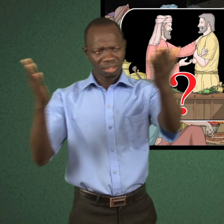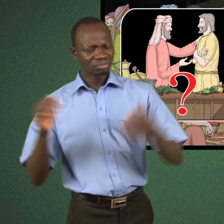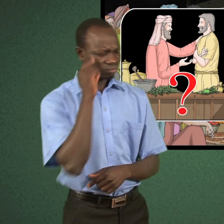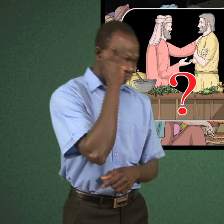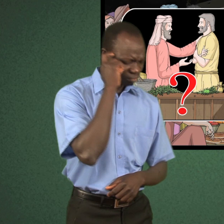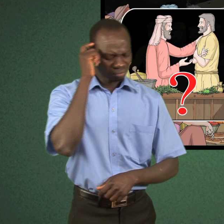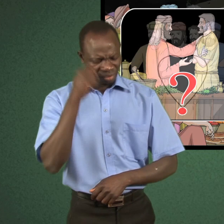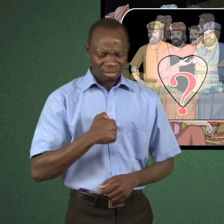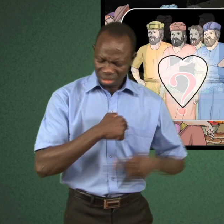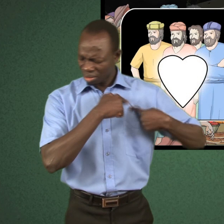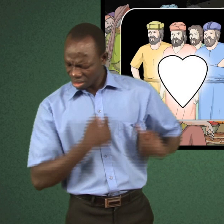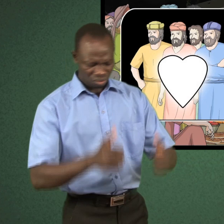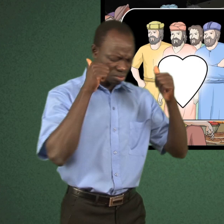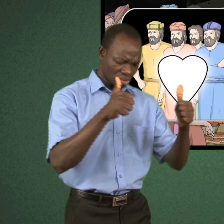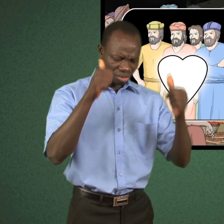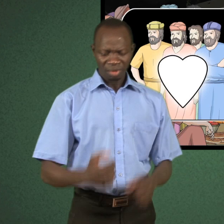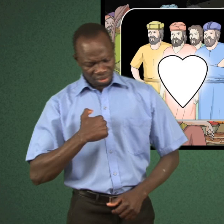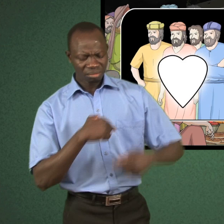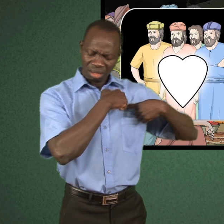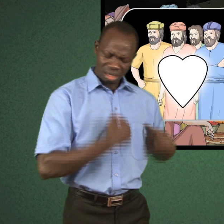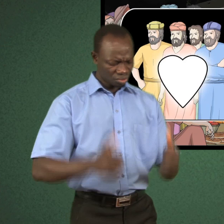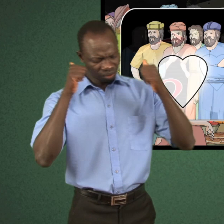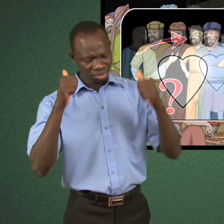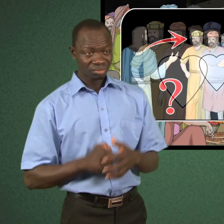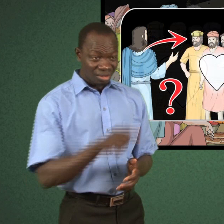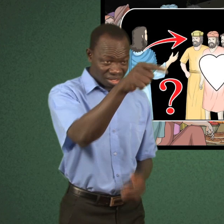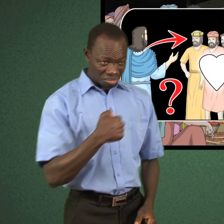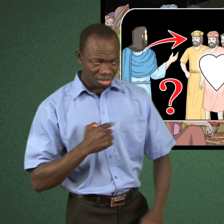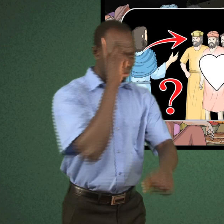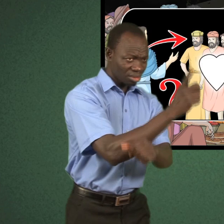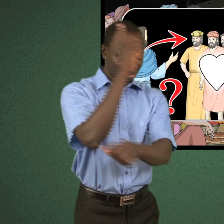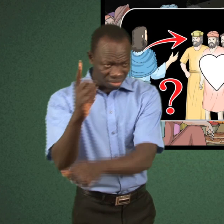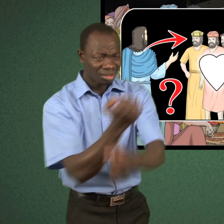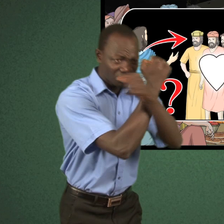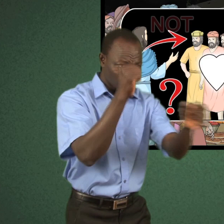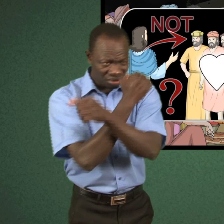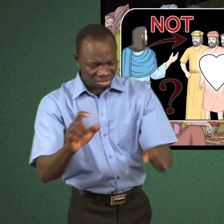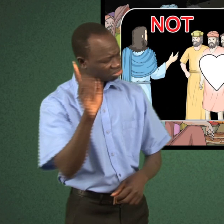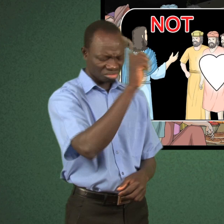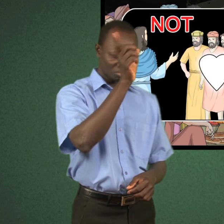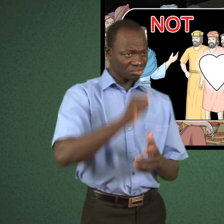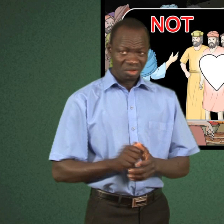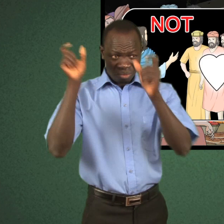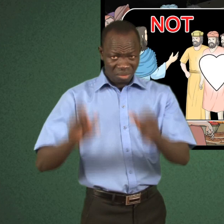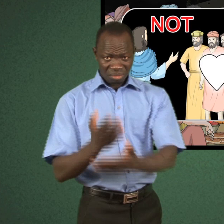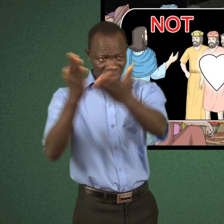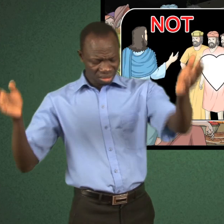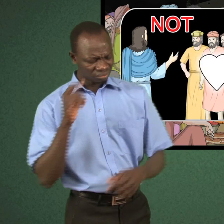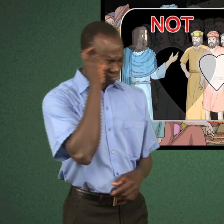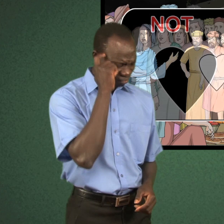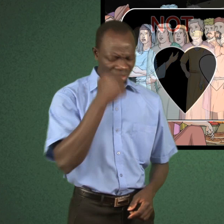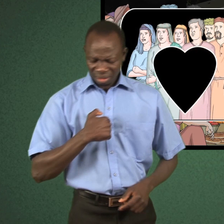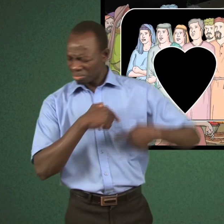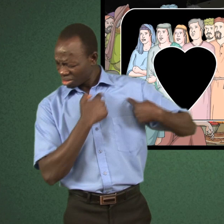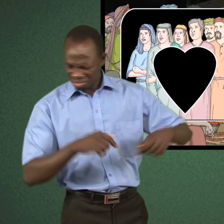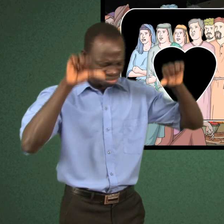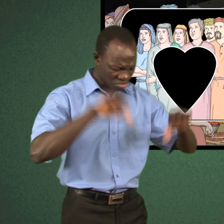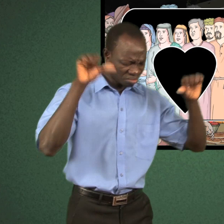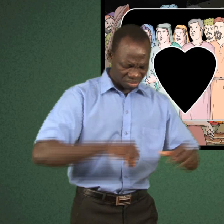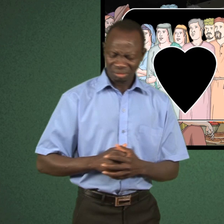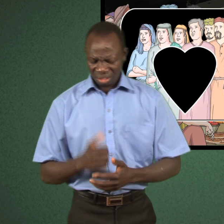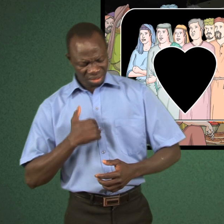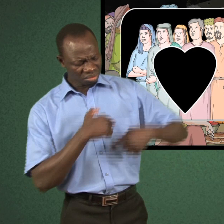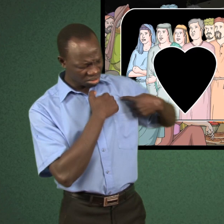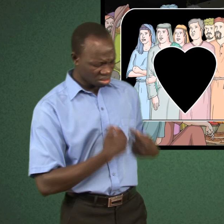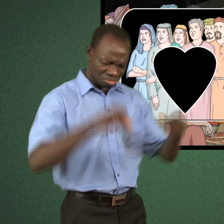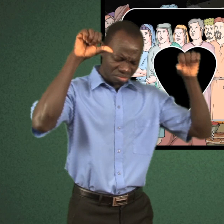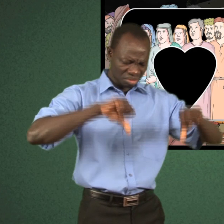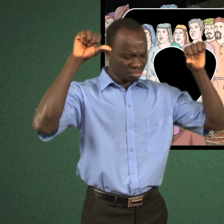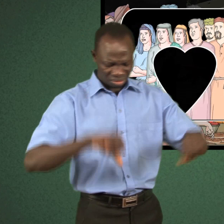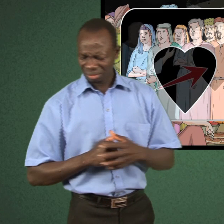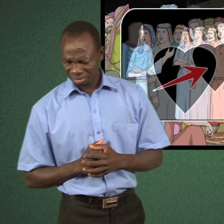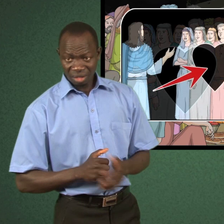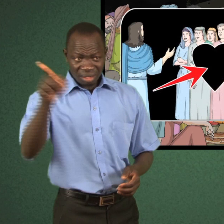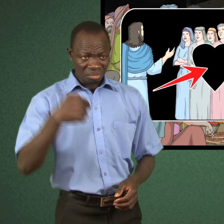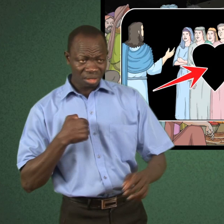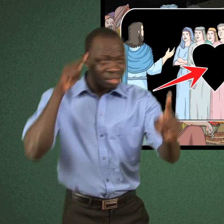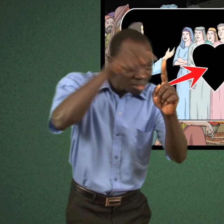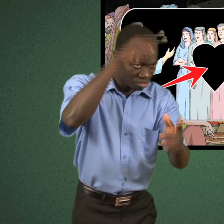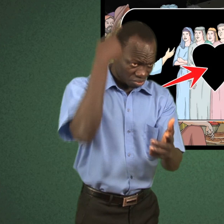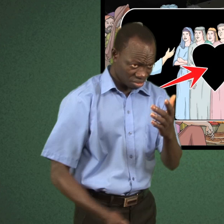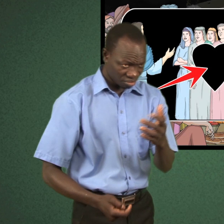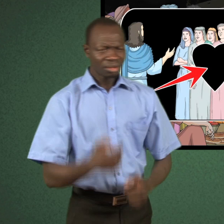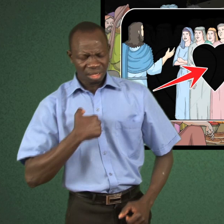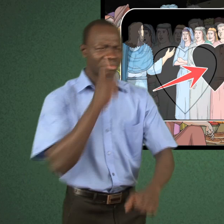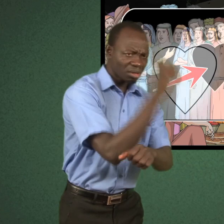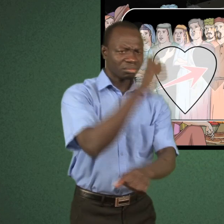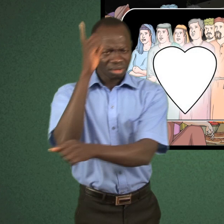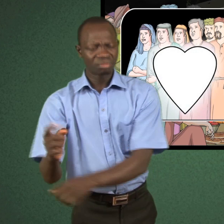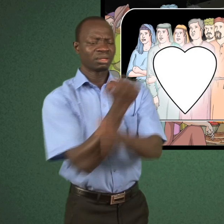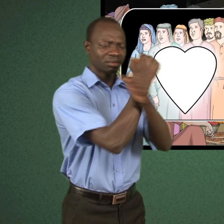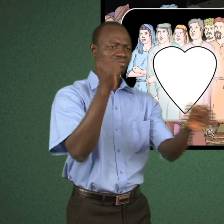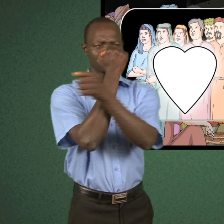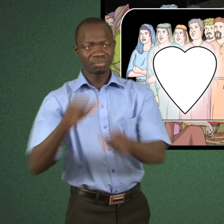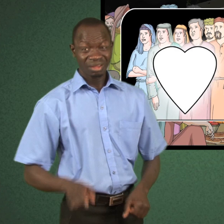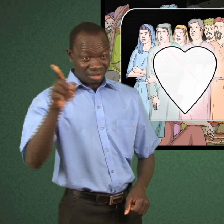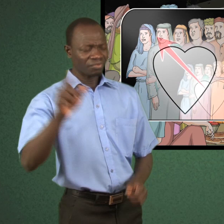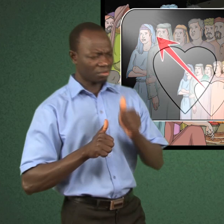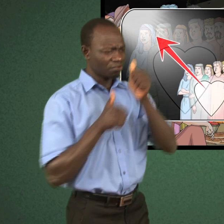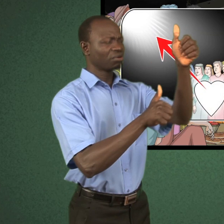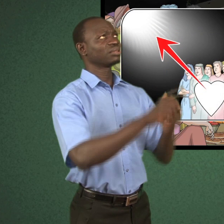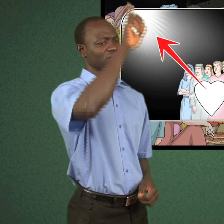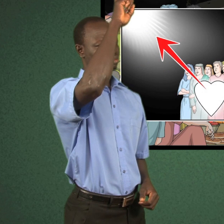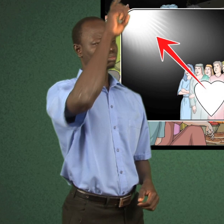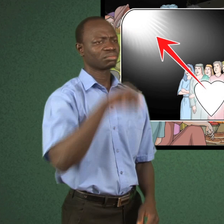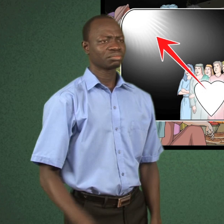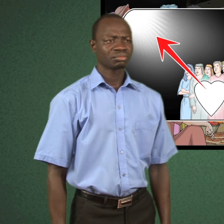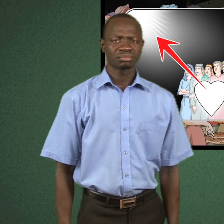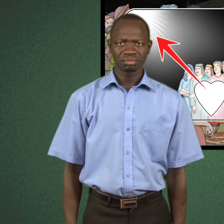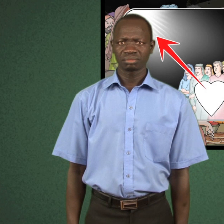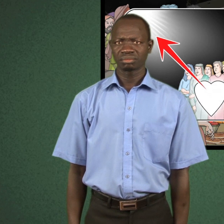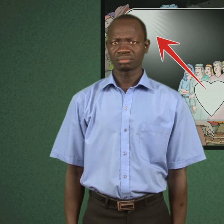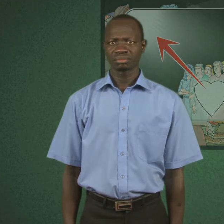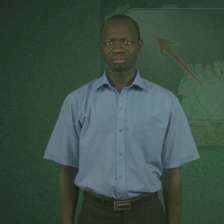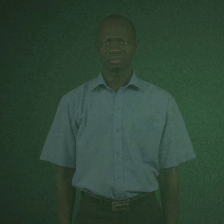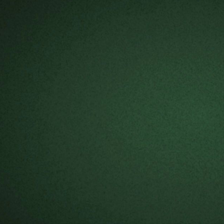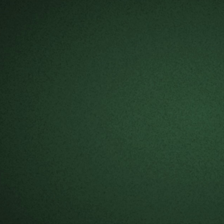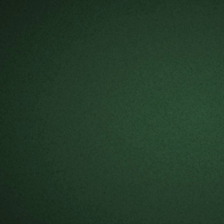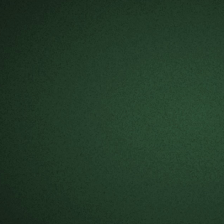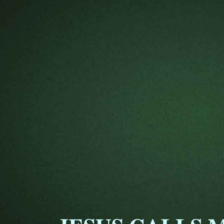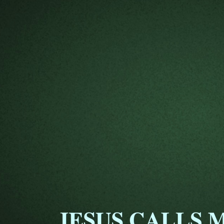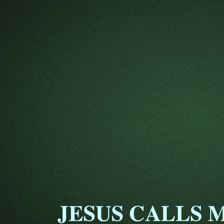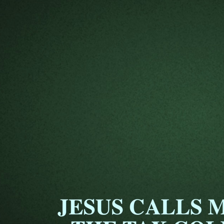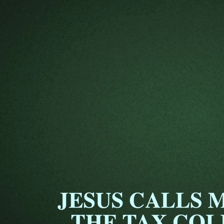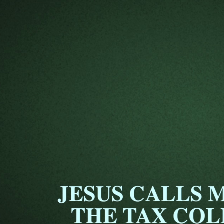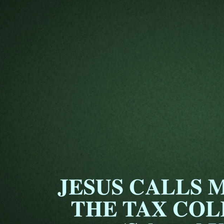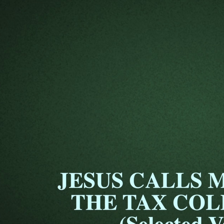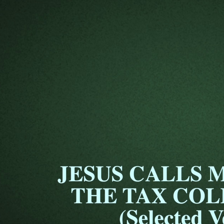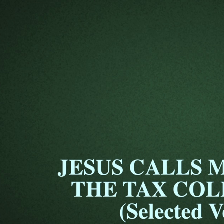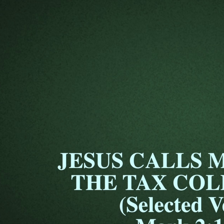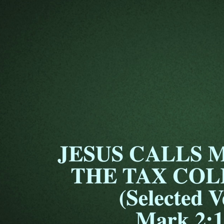I have not come to call the righteous, but sinners.”